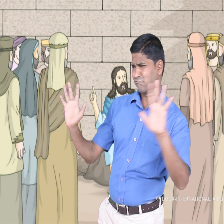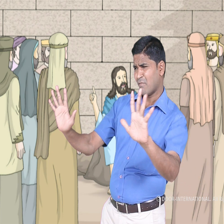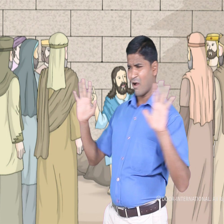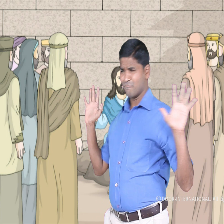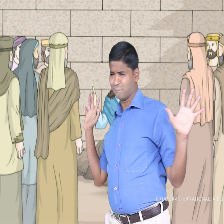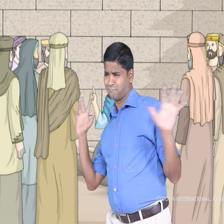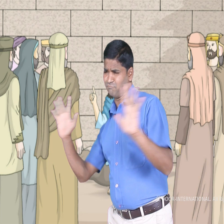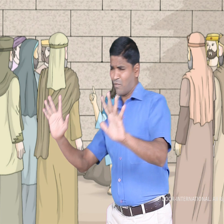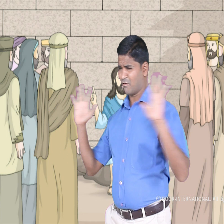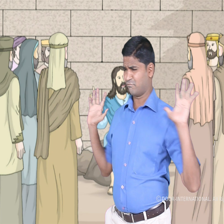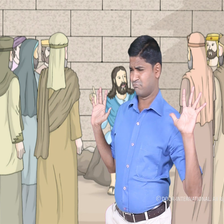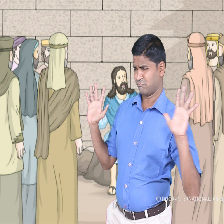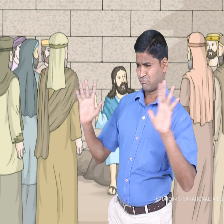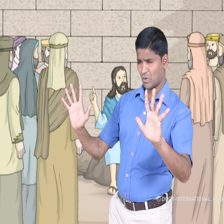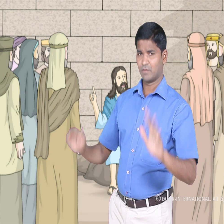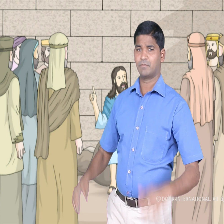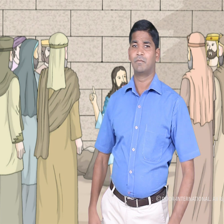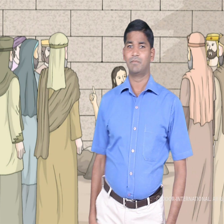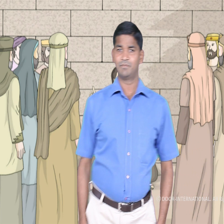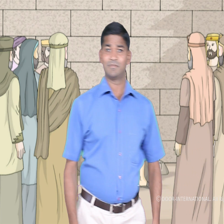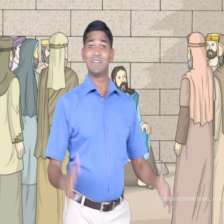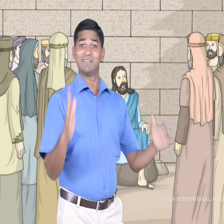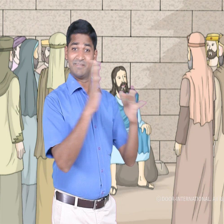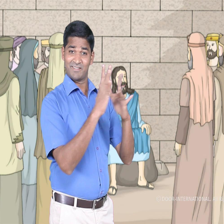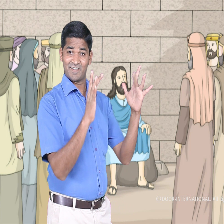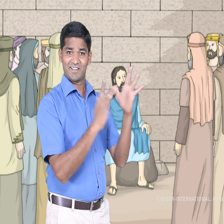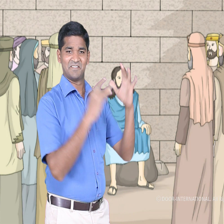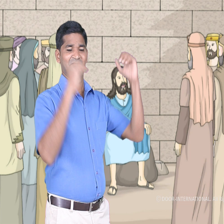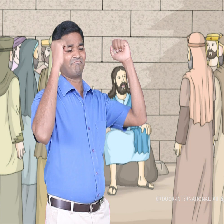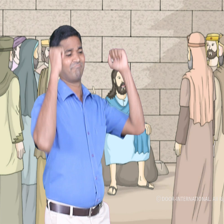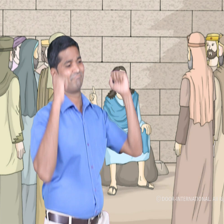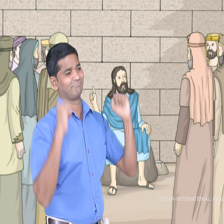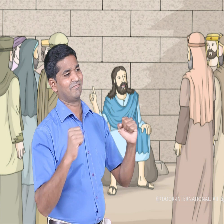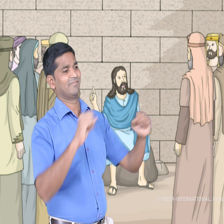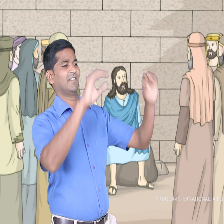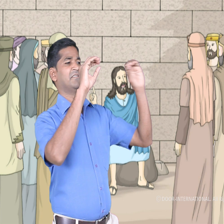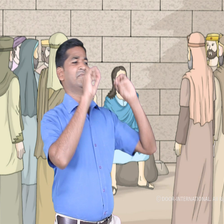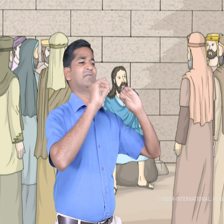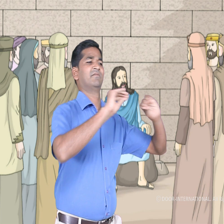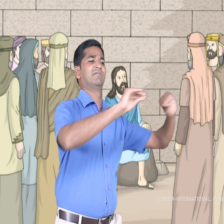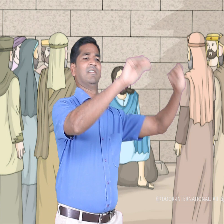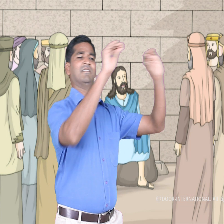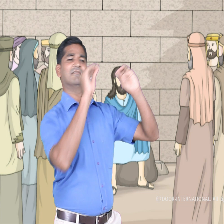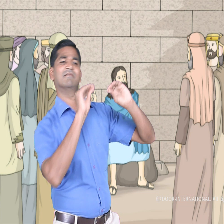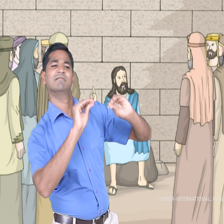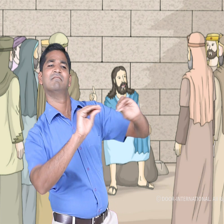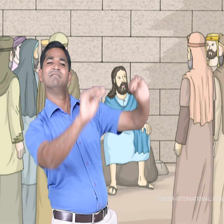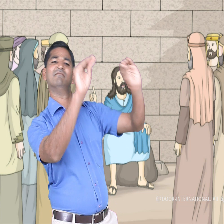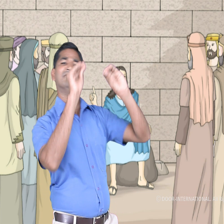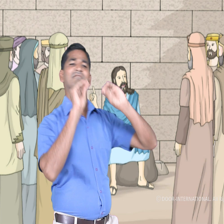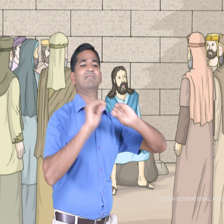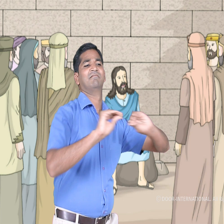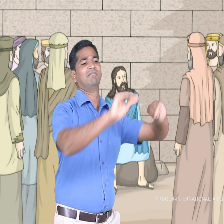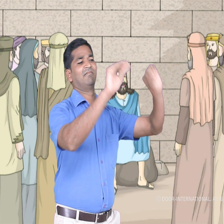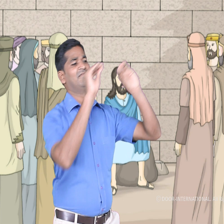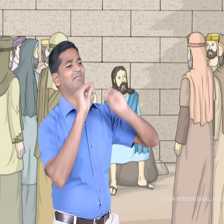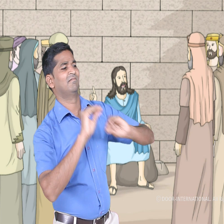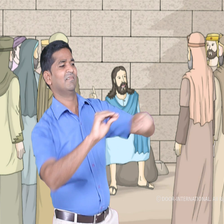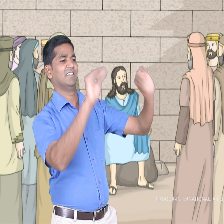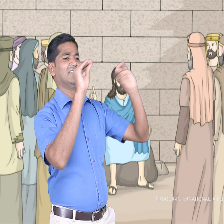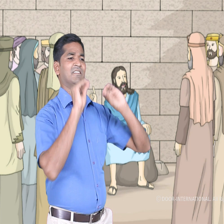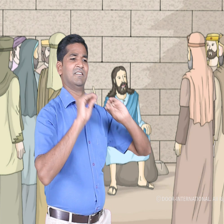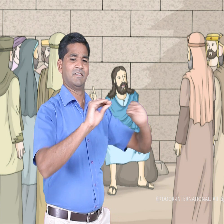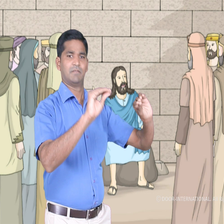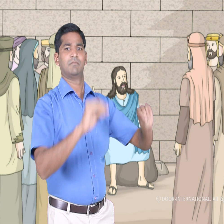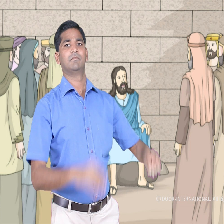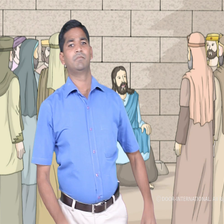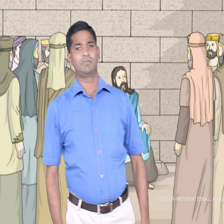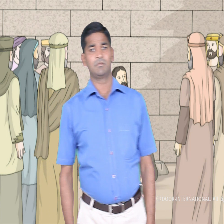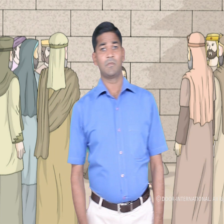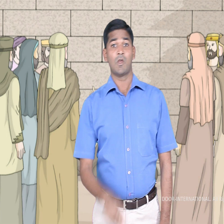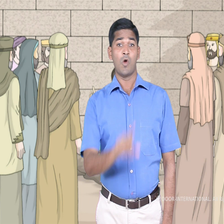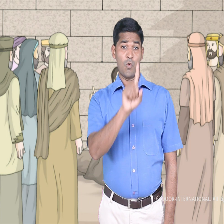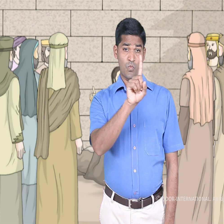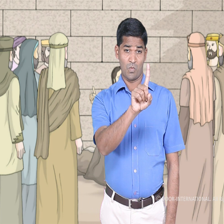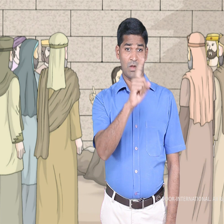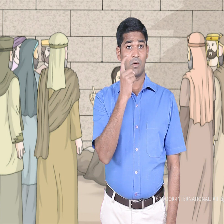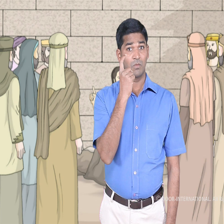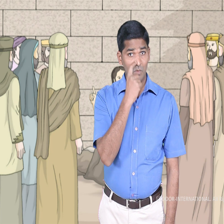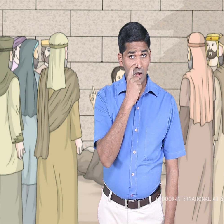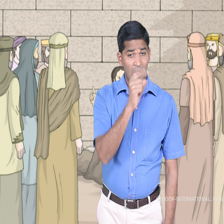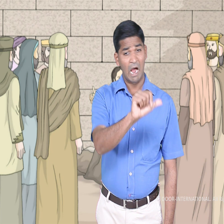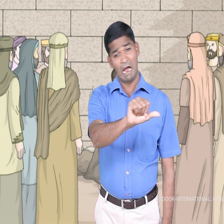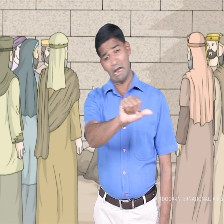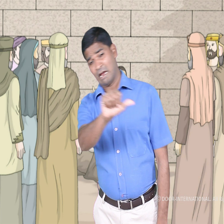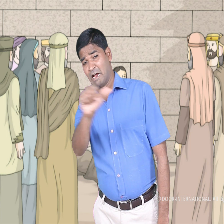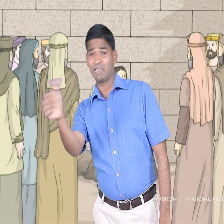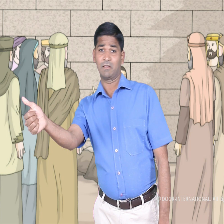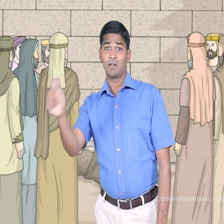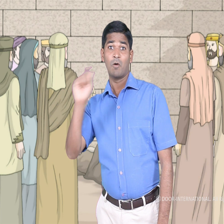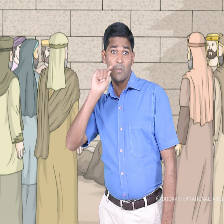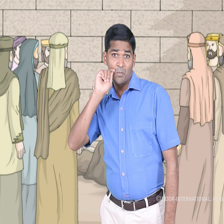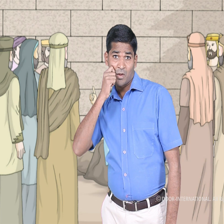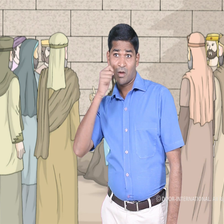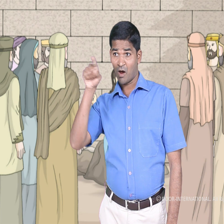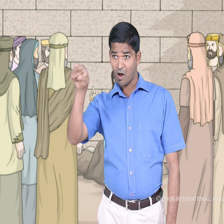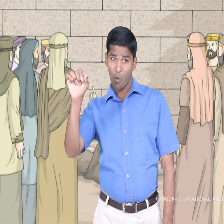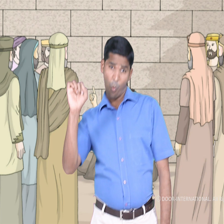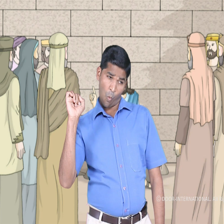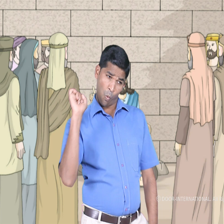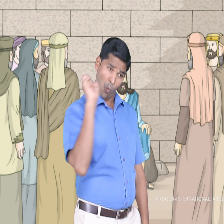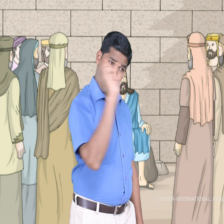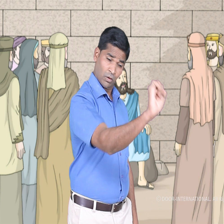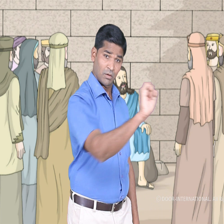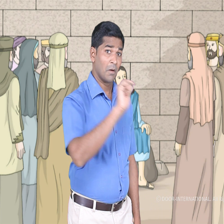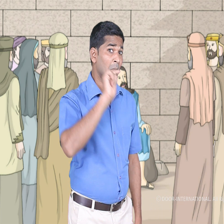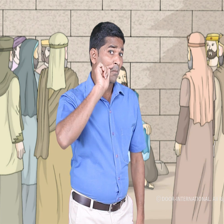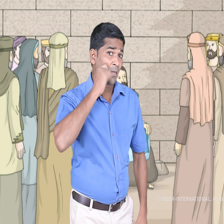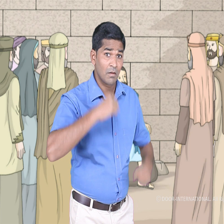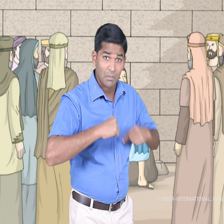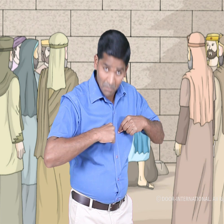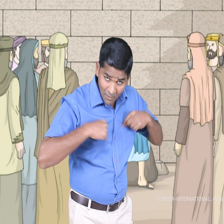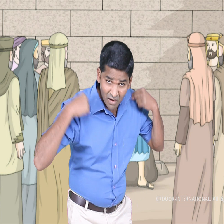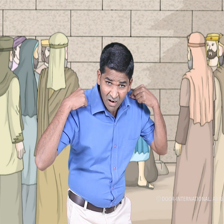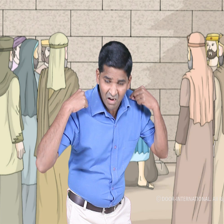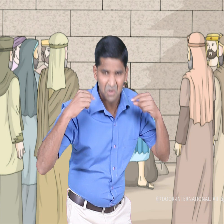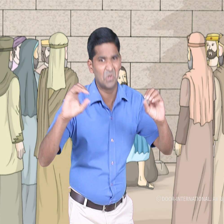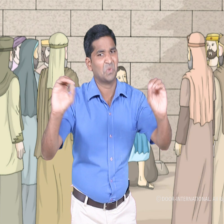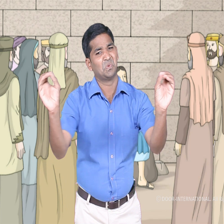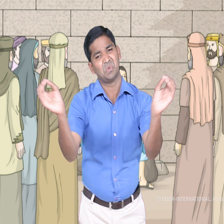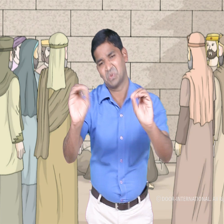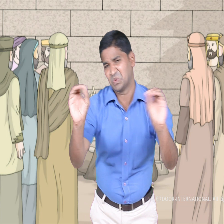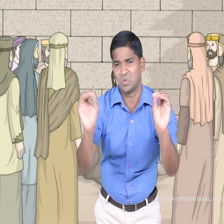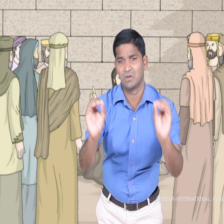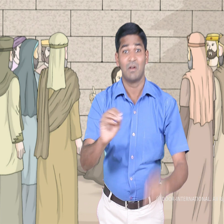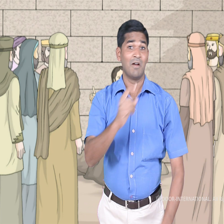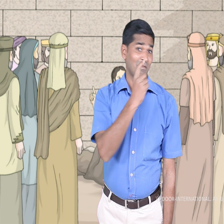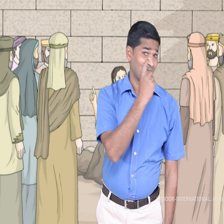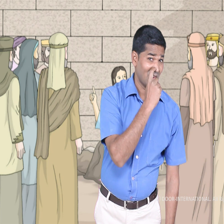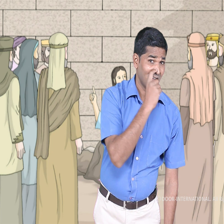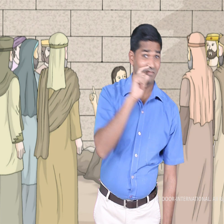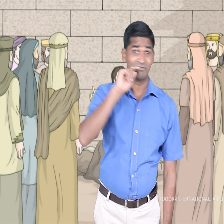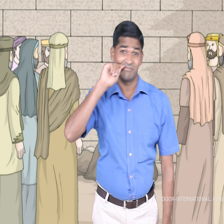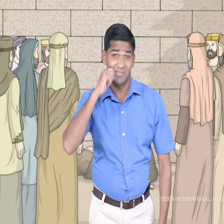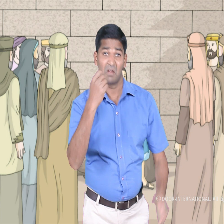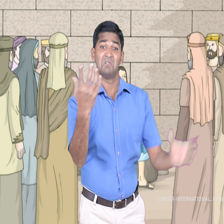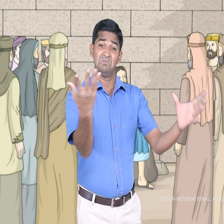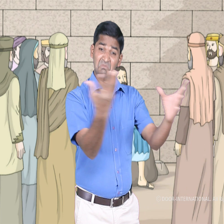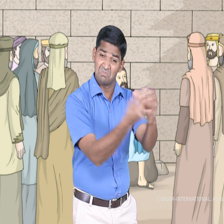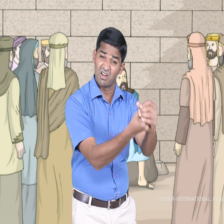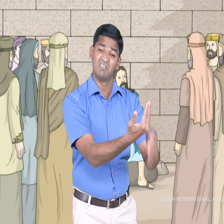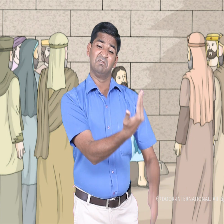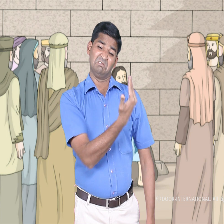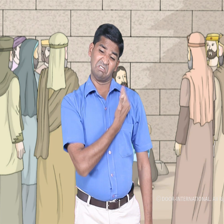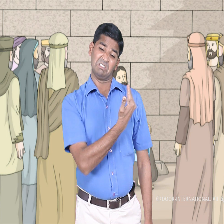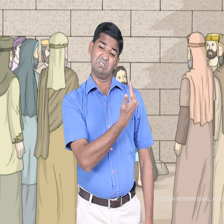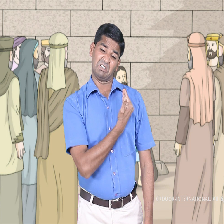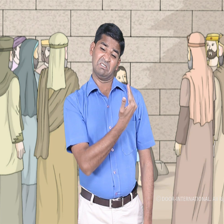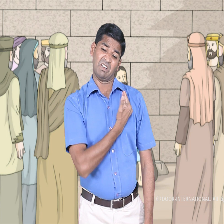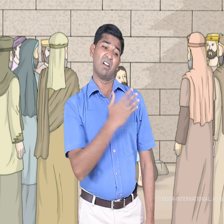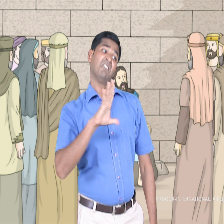All the people came to Him, and He sat down to teach them.